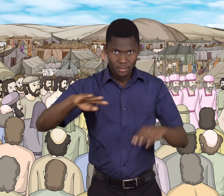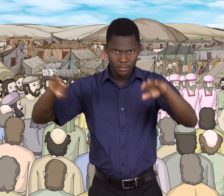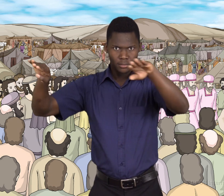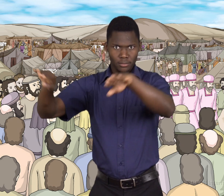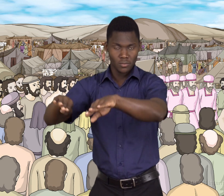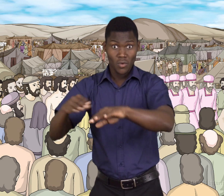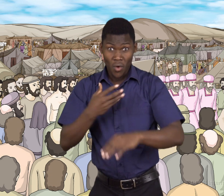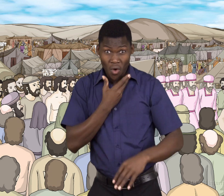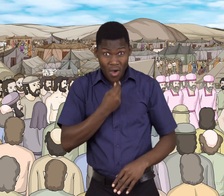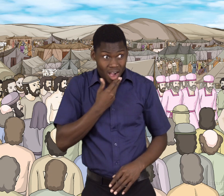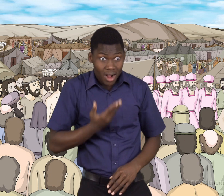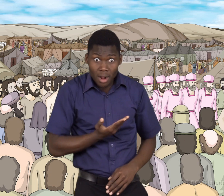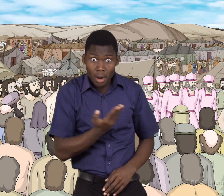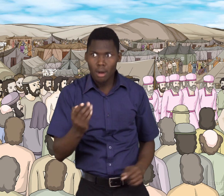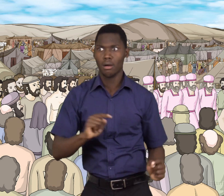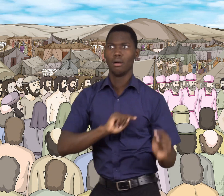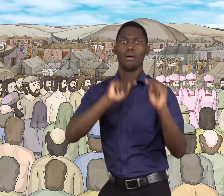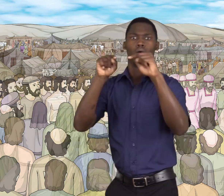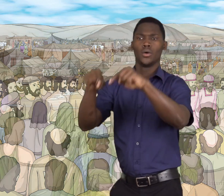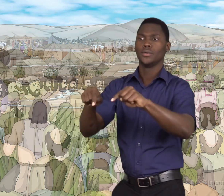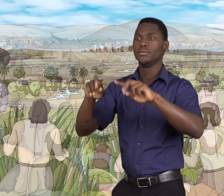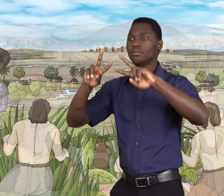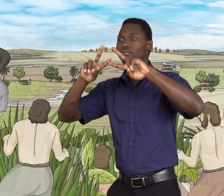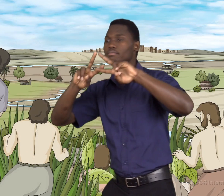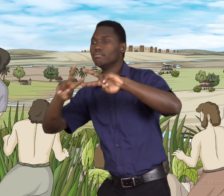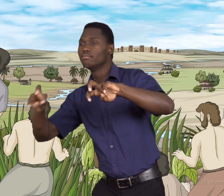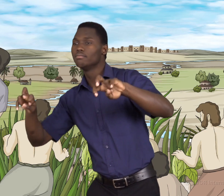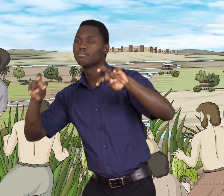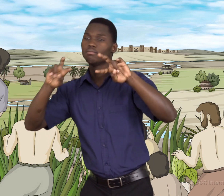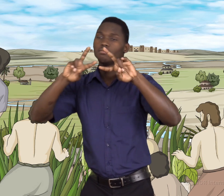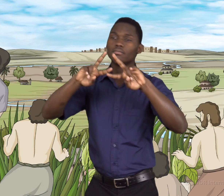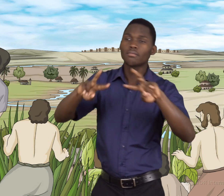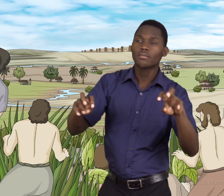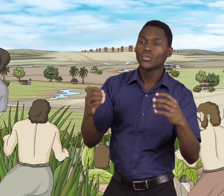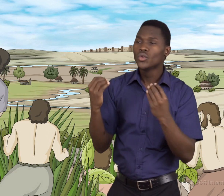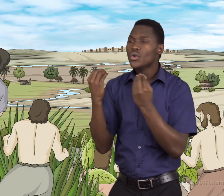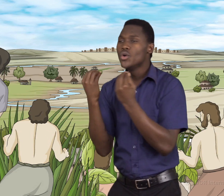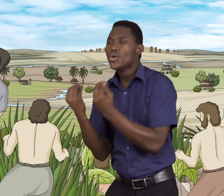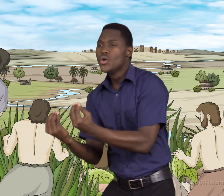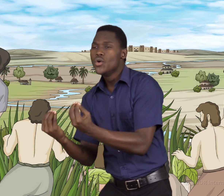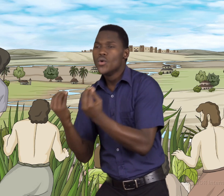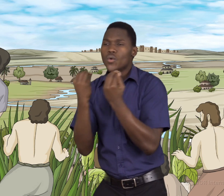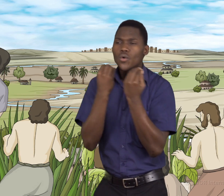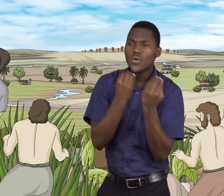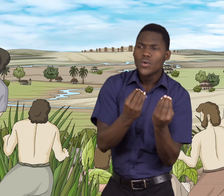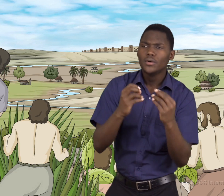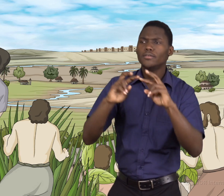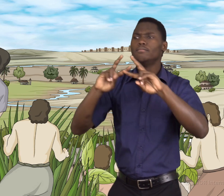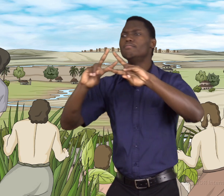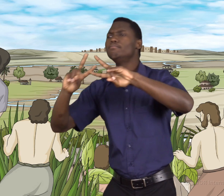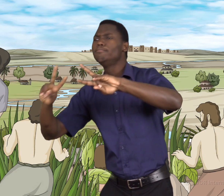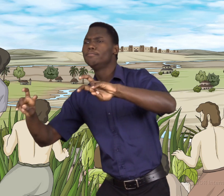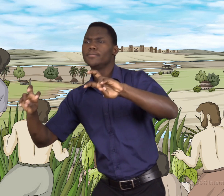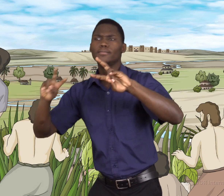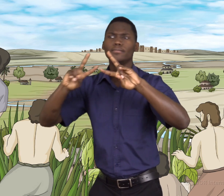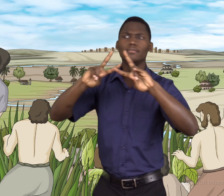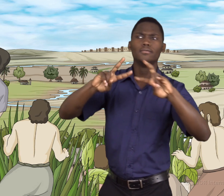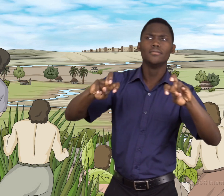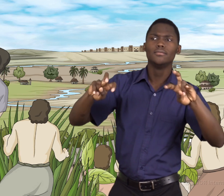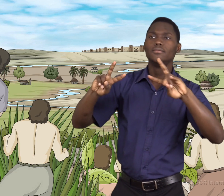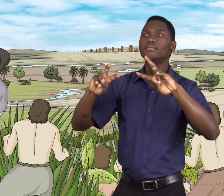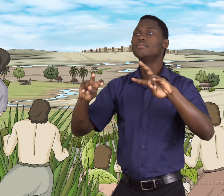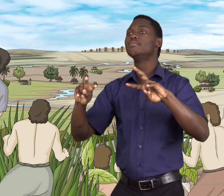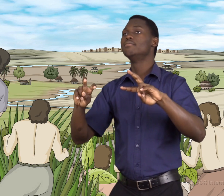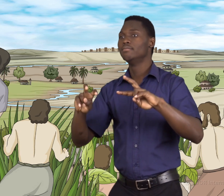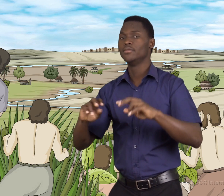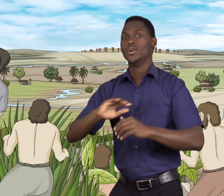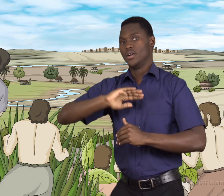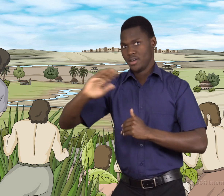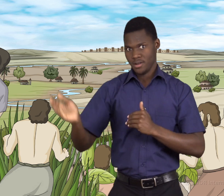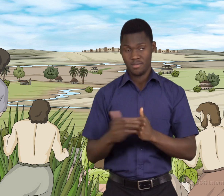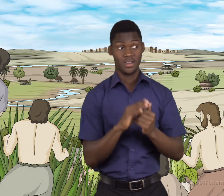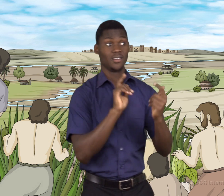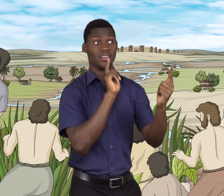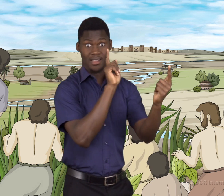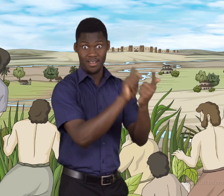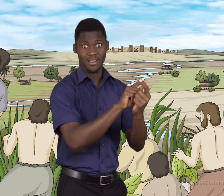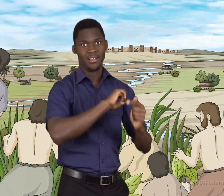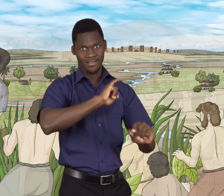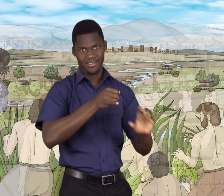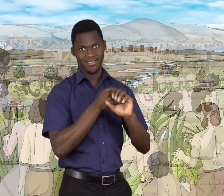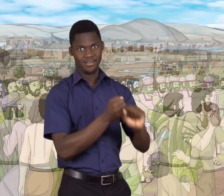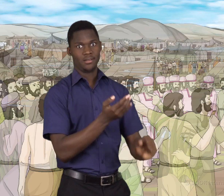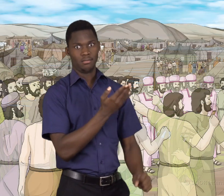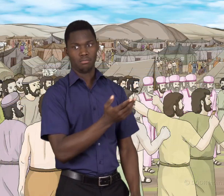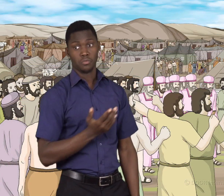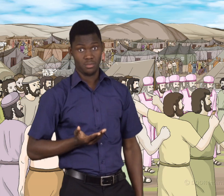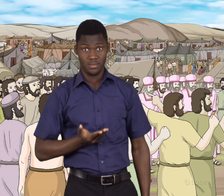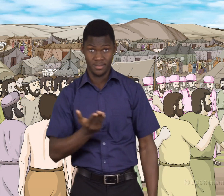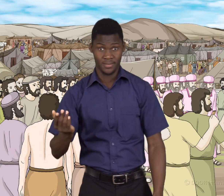So the men went up and spied out Ai.